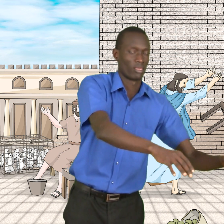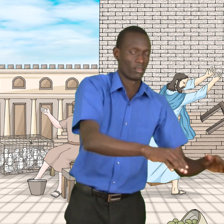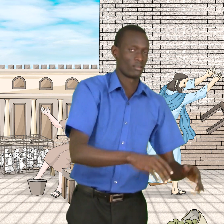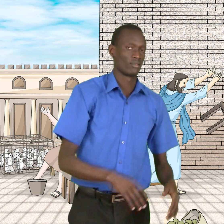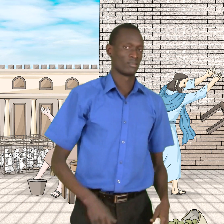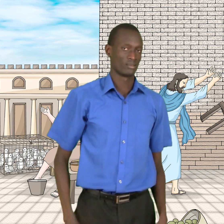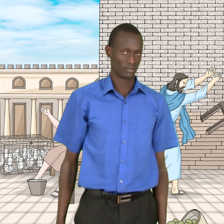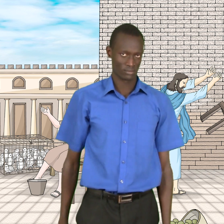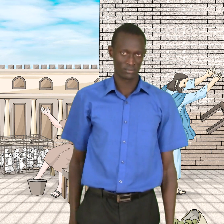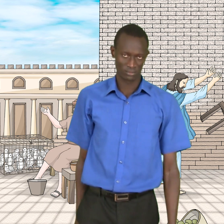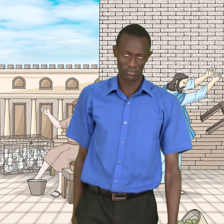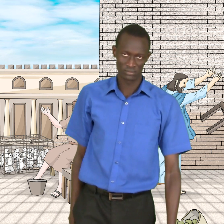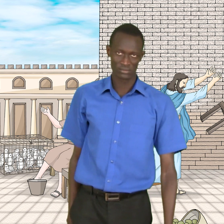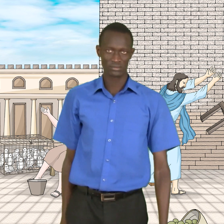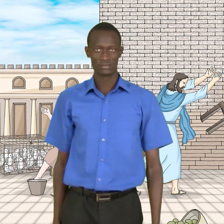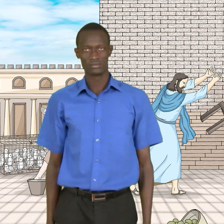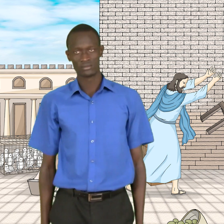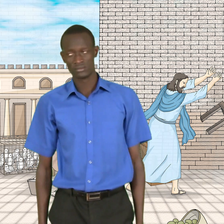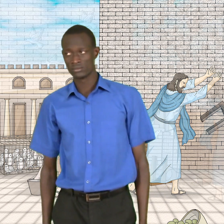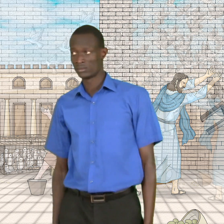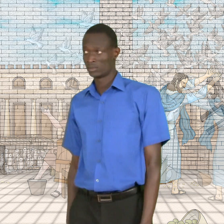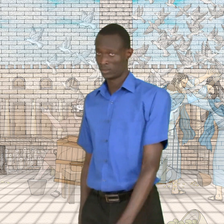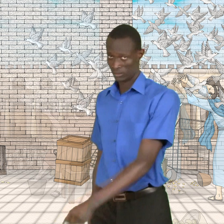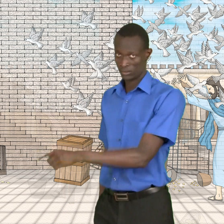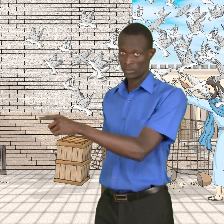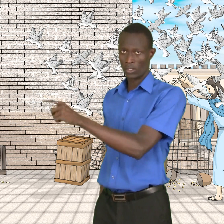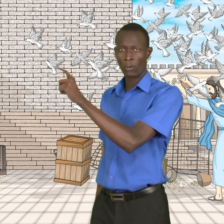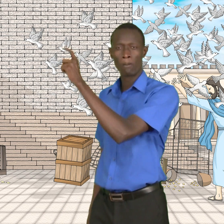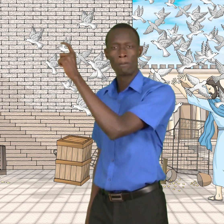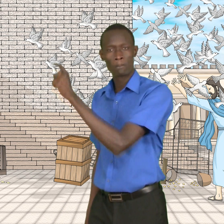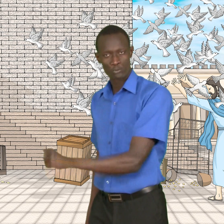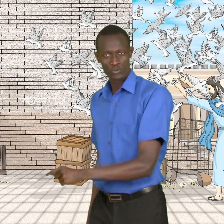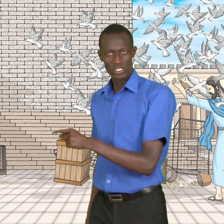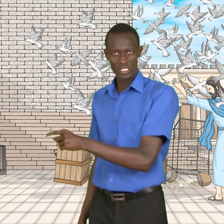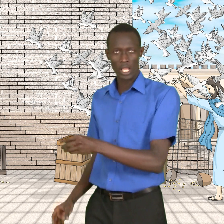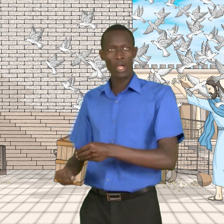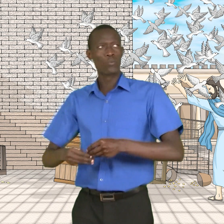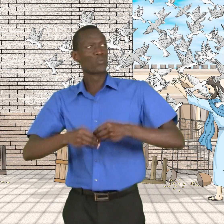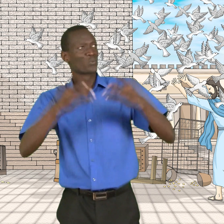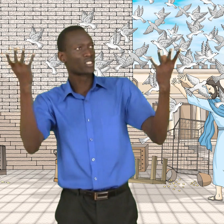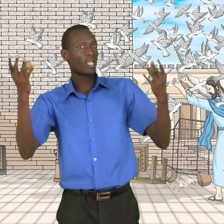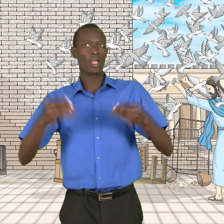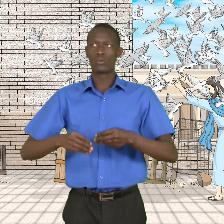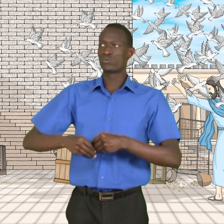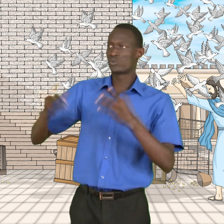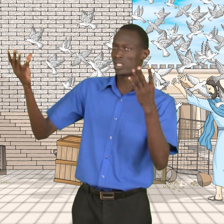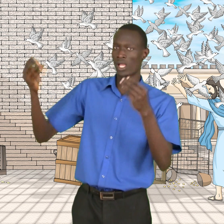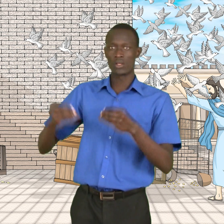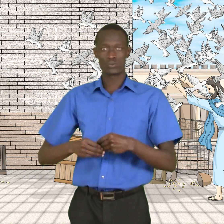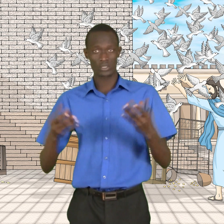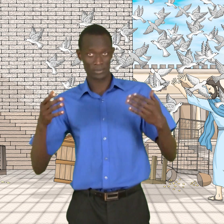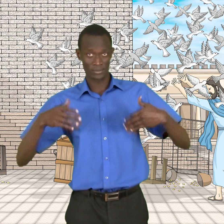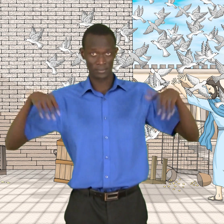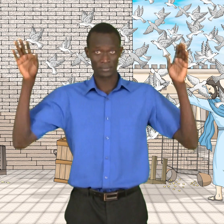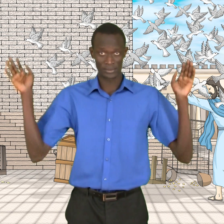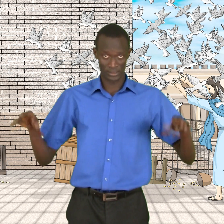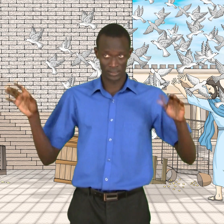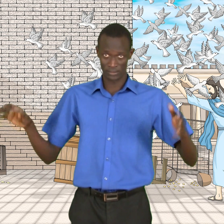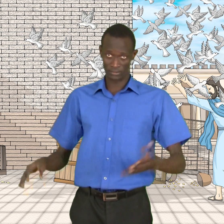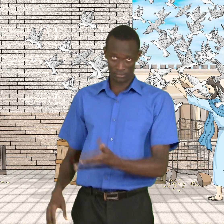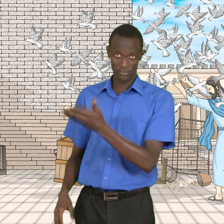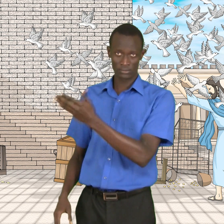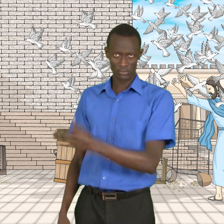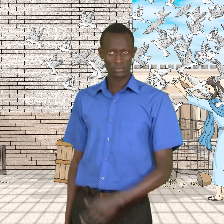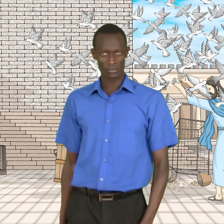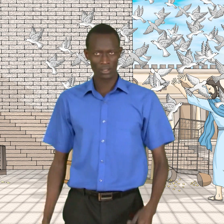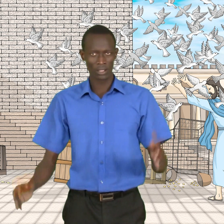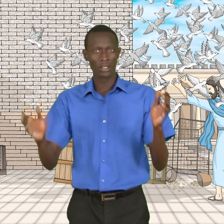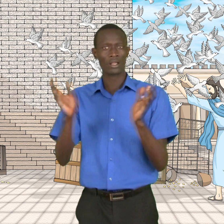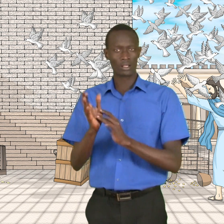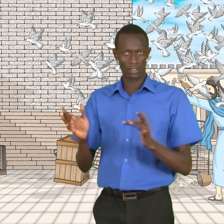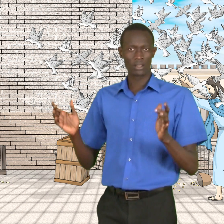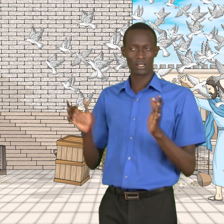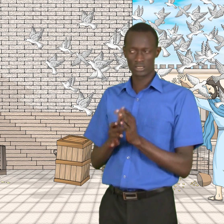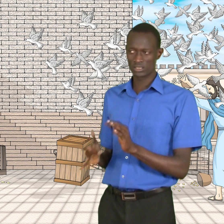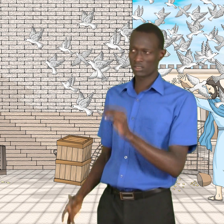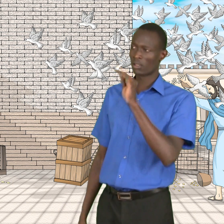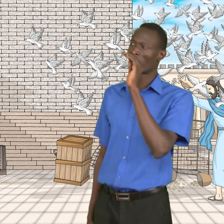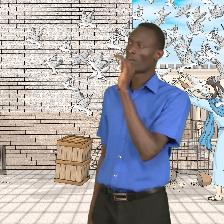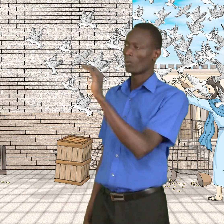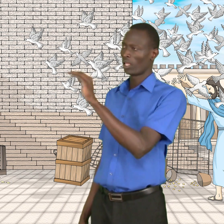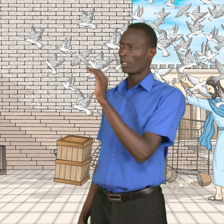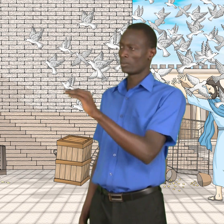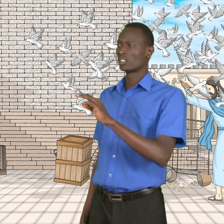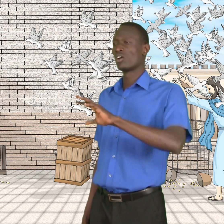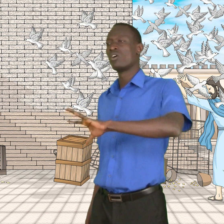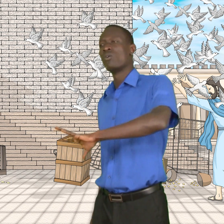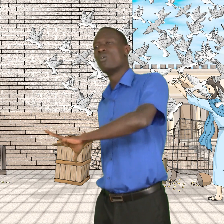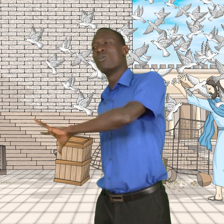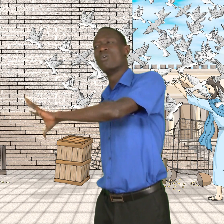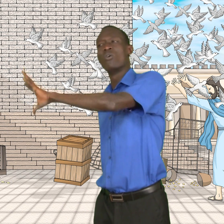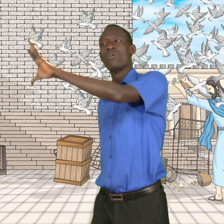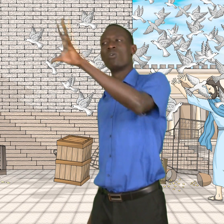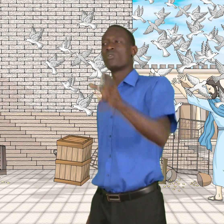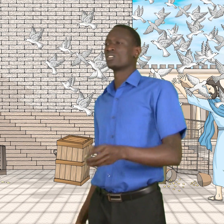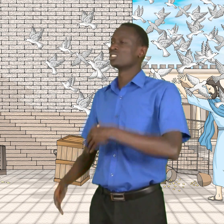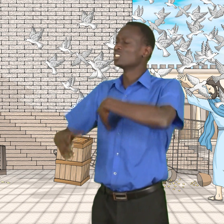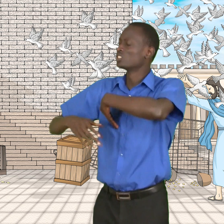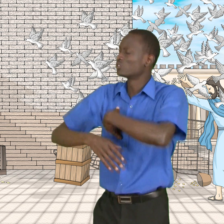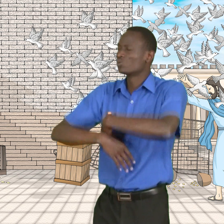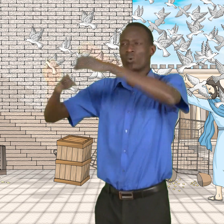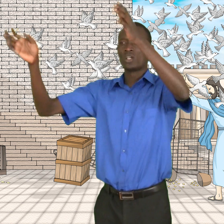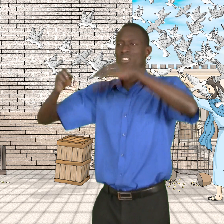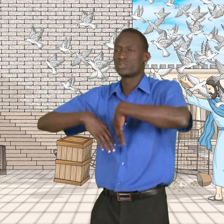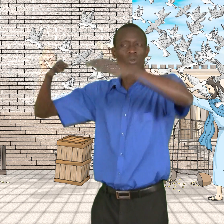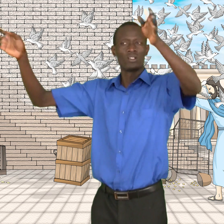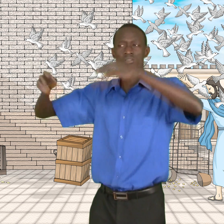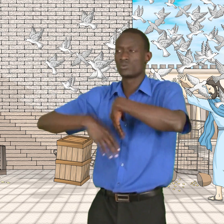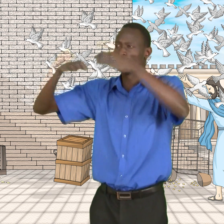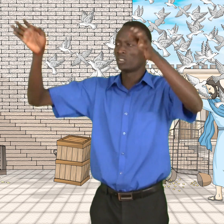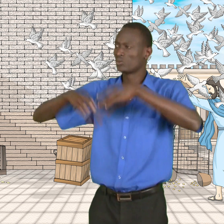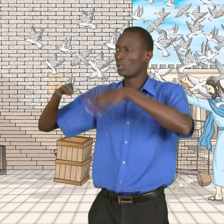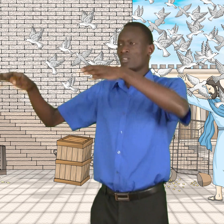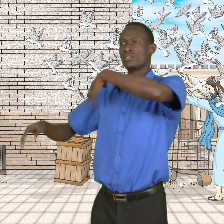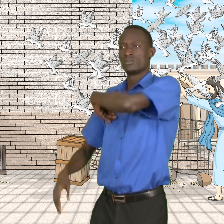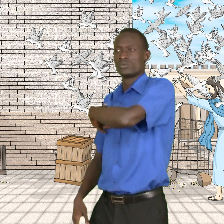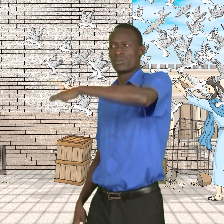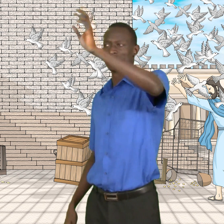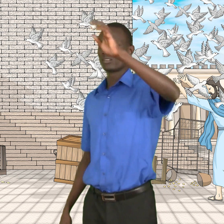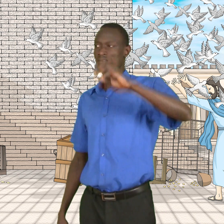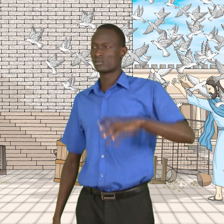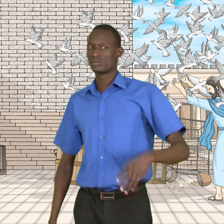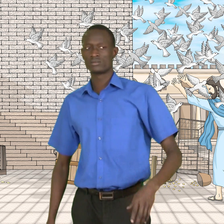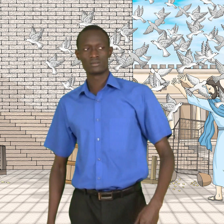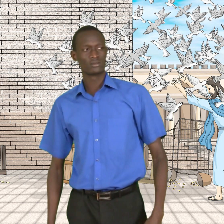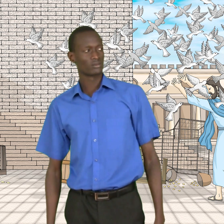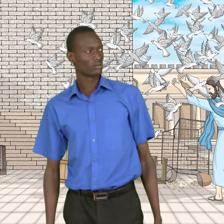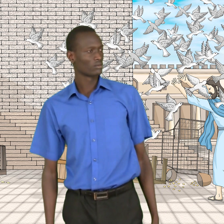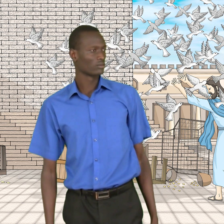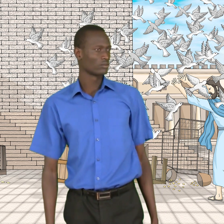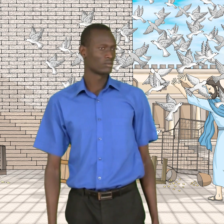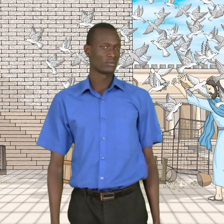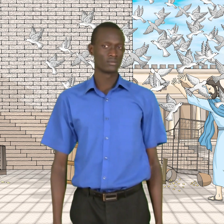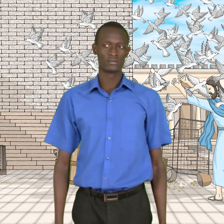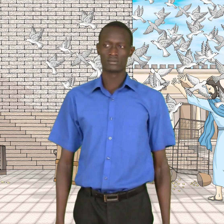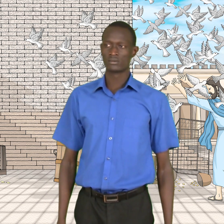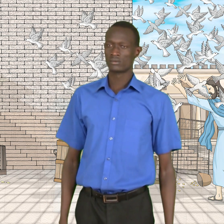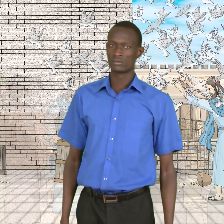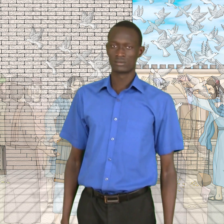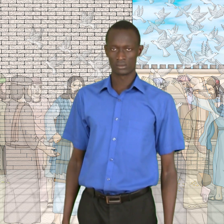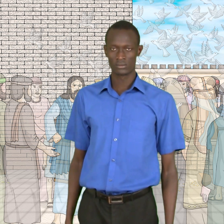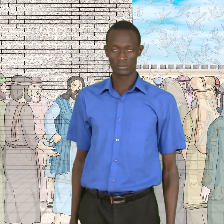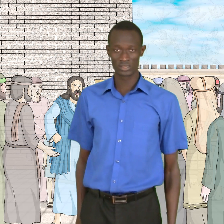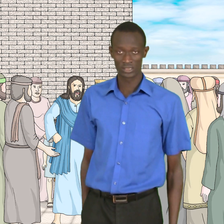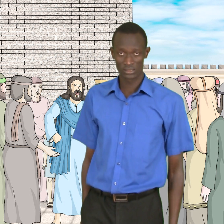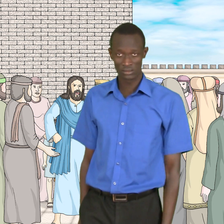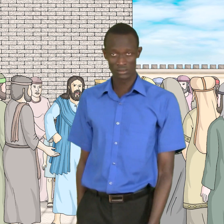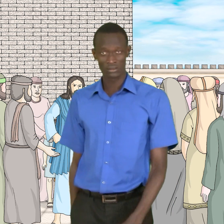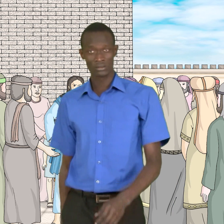To those selling doves He said, “Get these out of here!